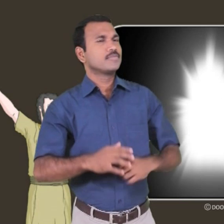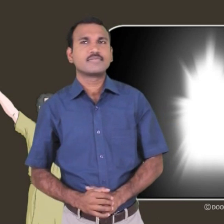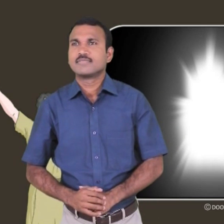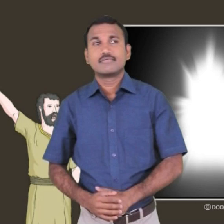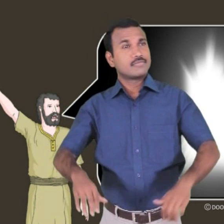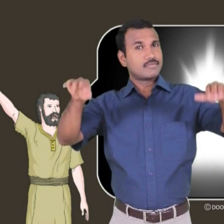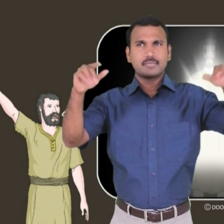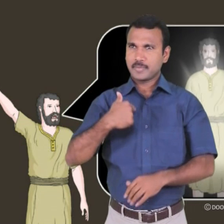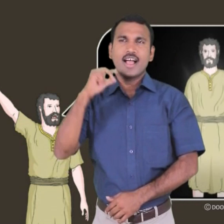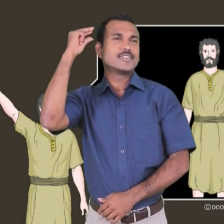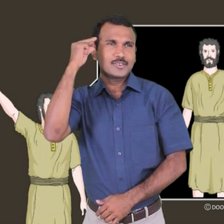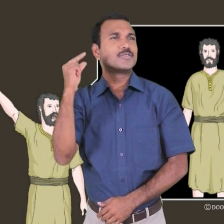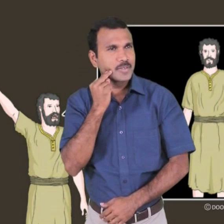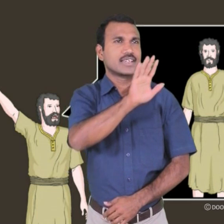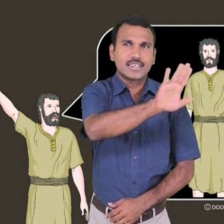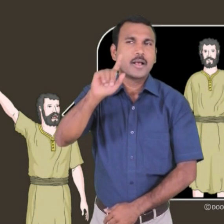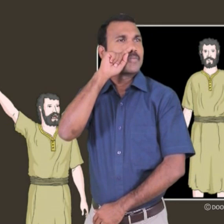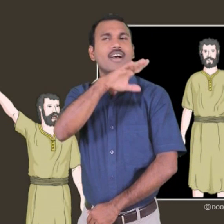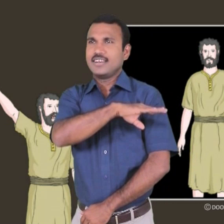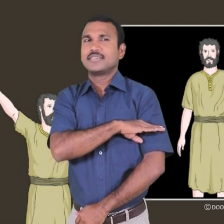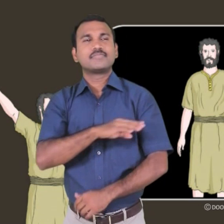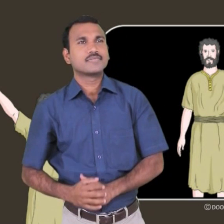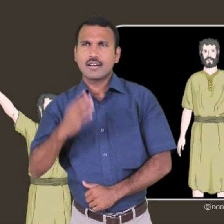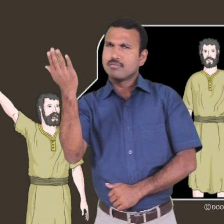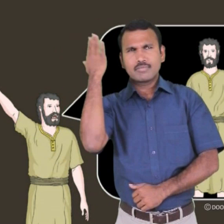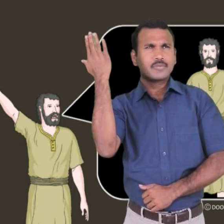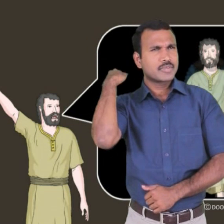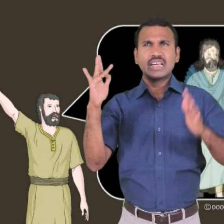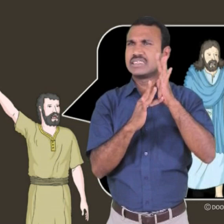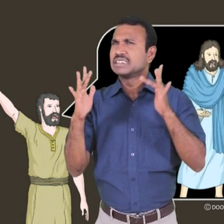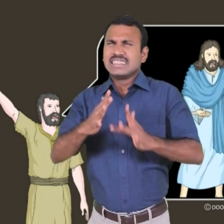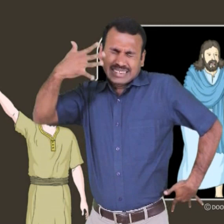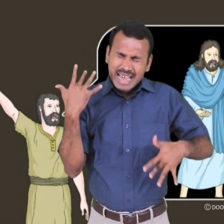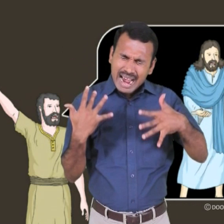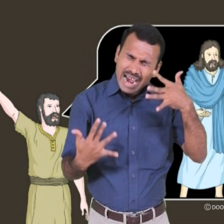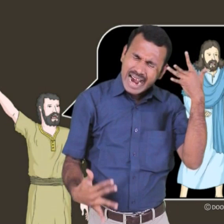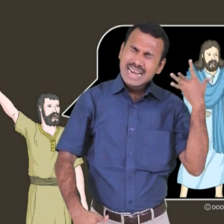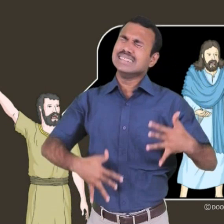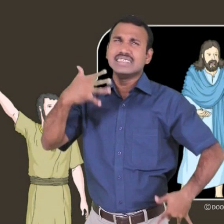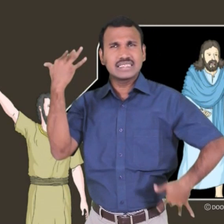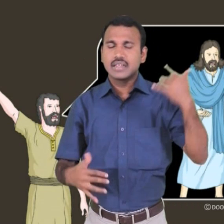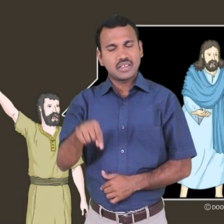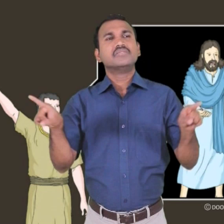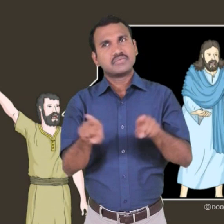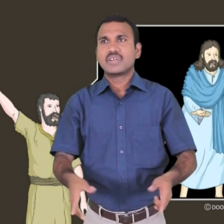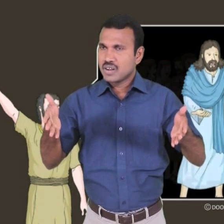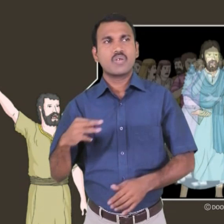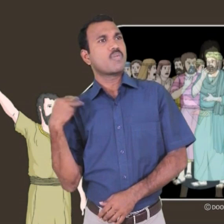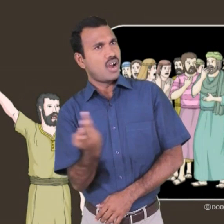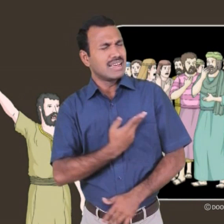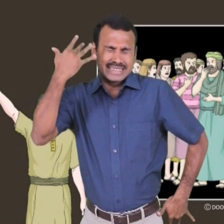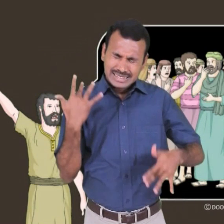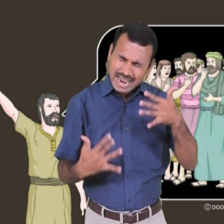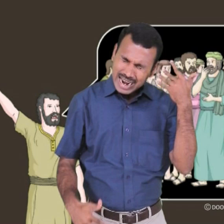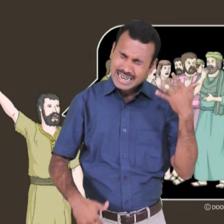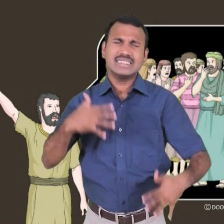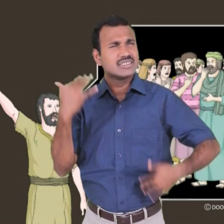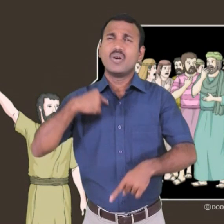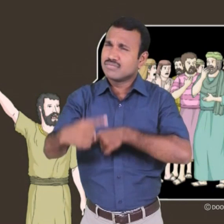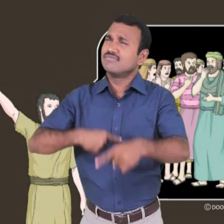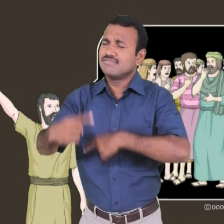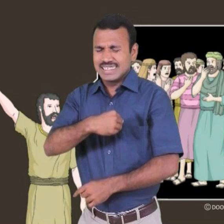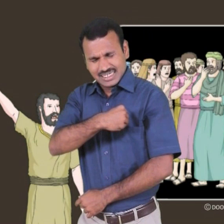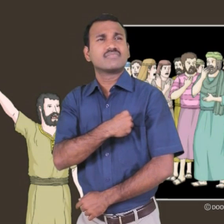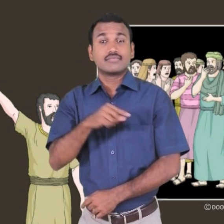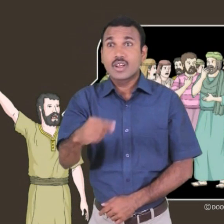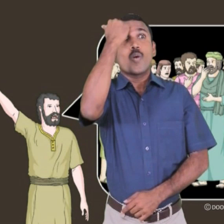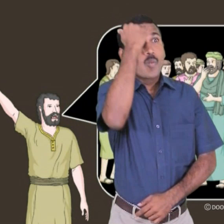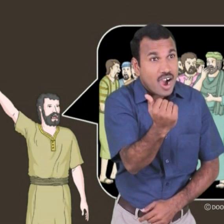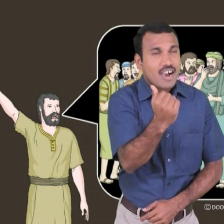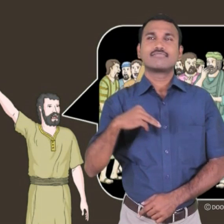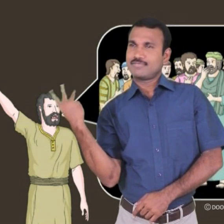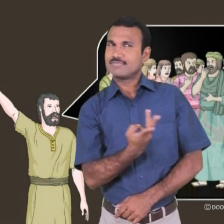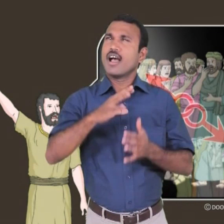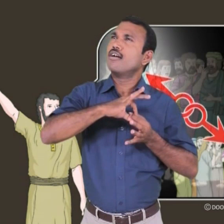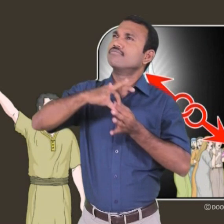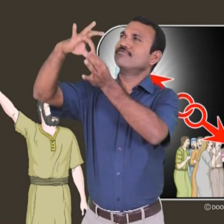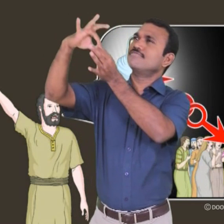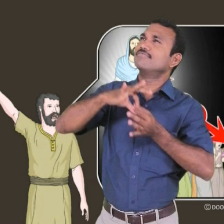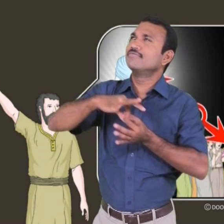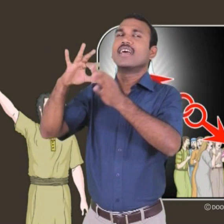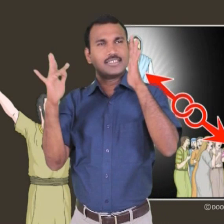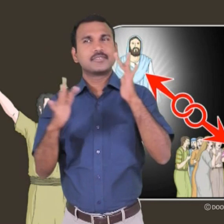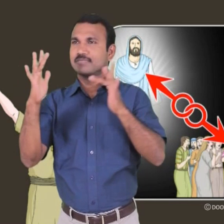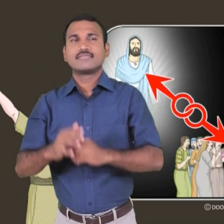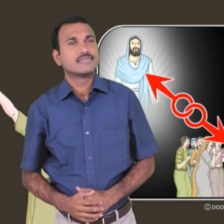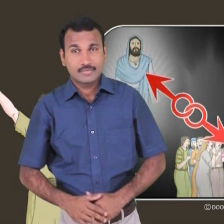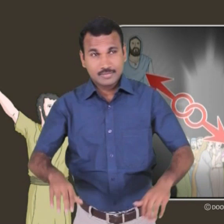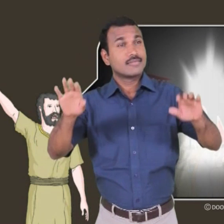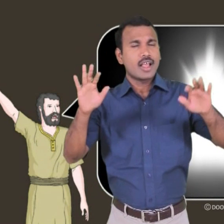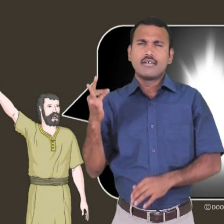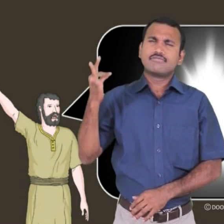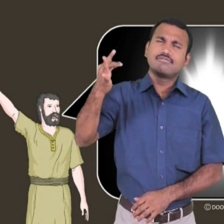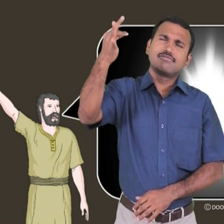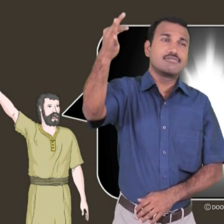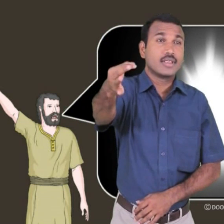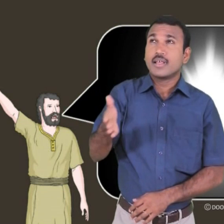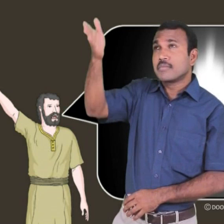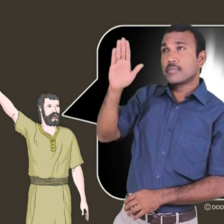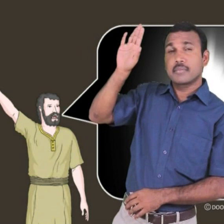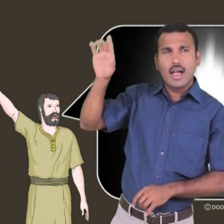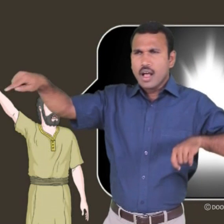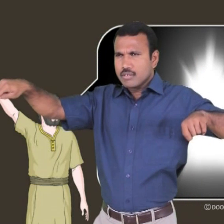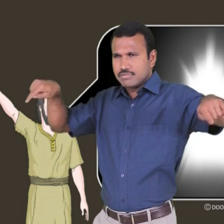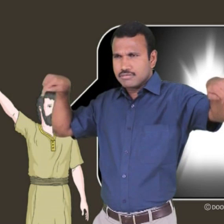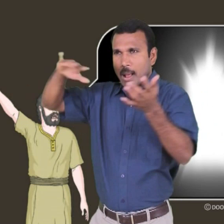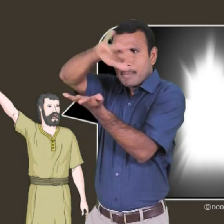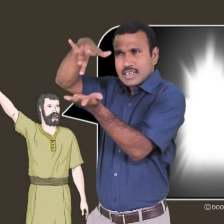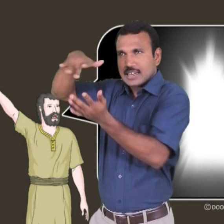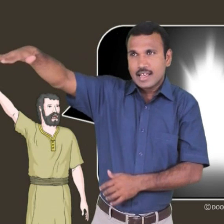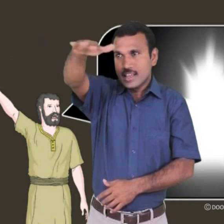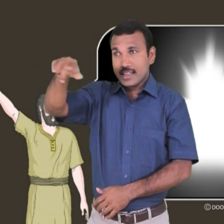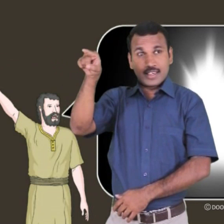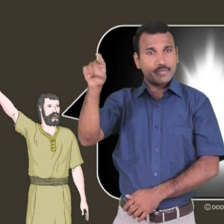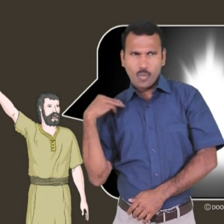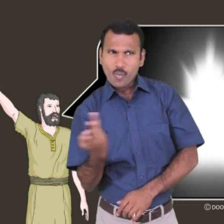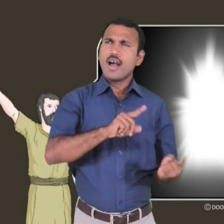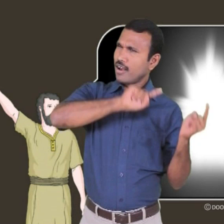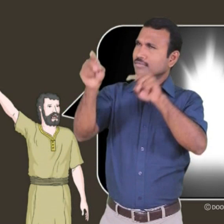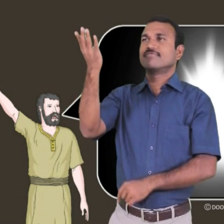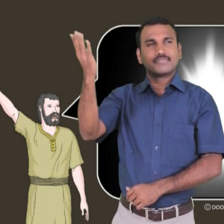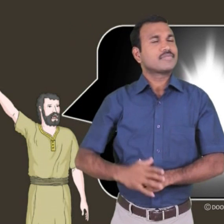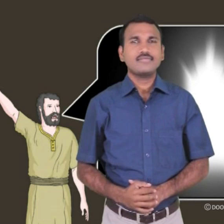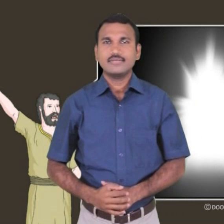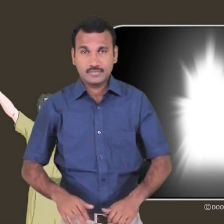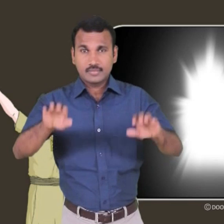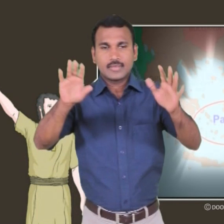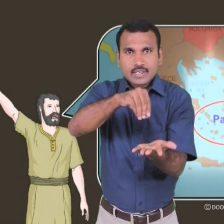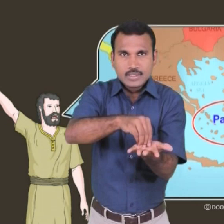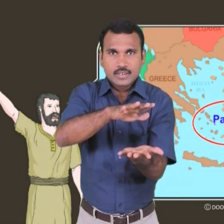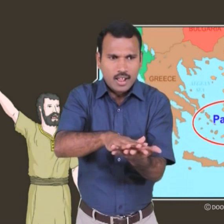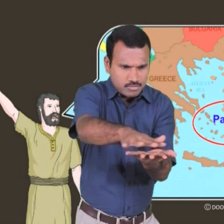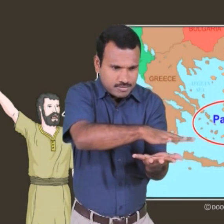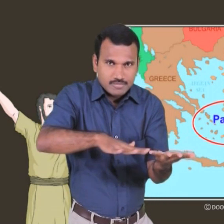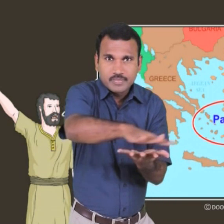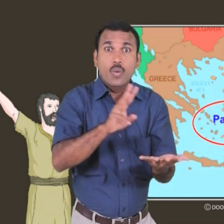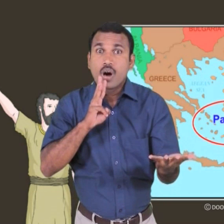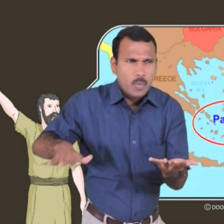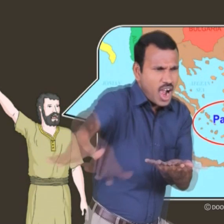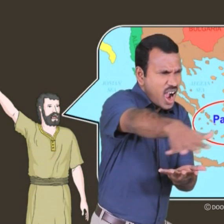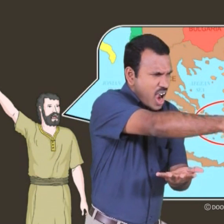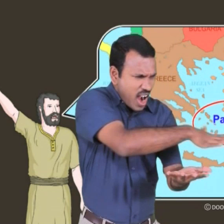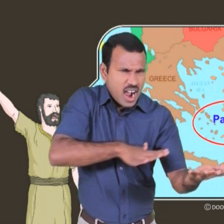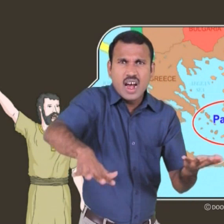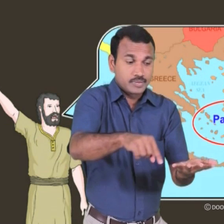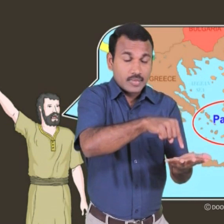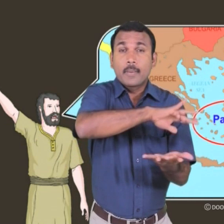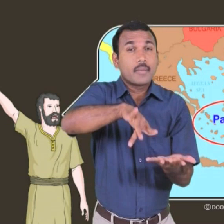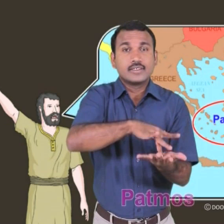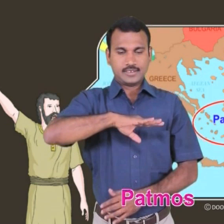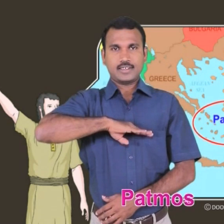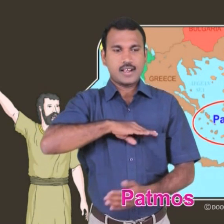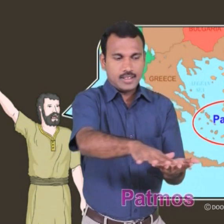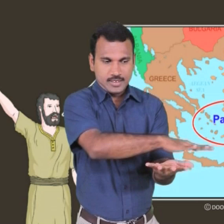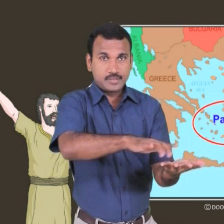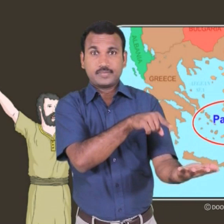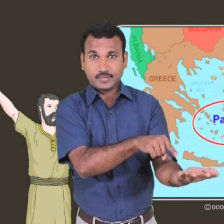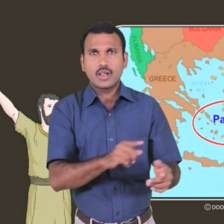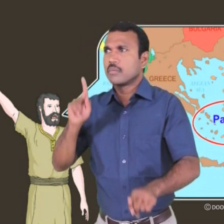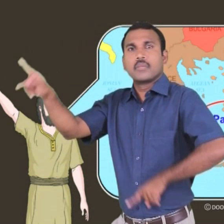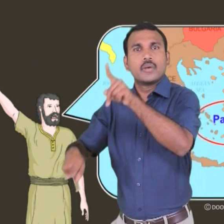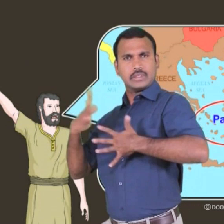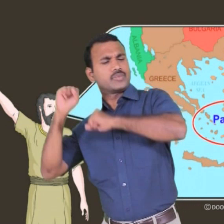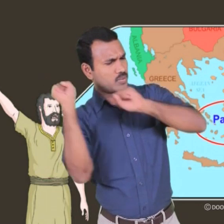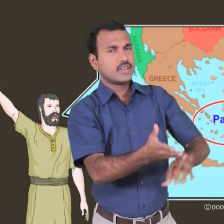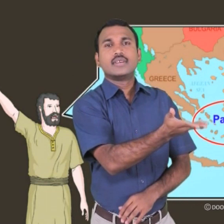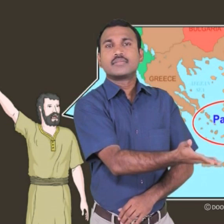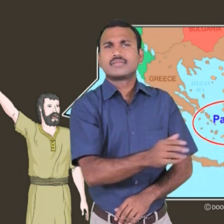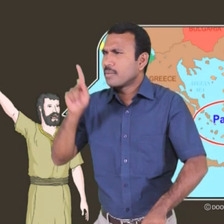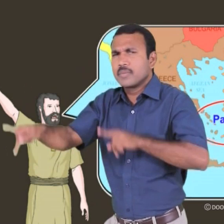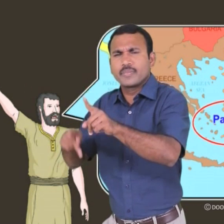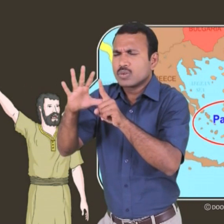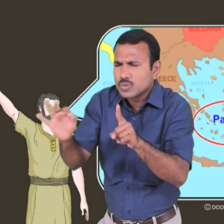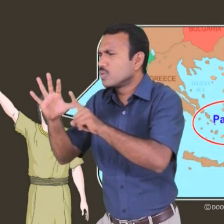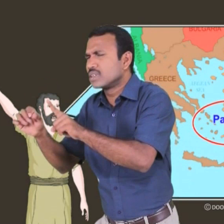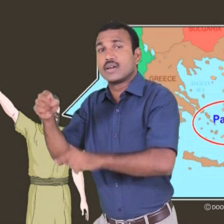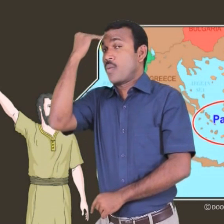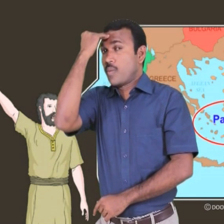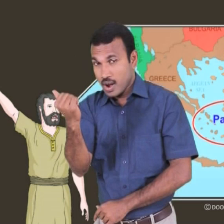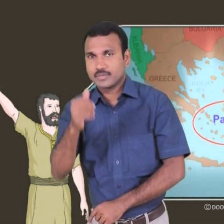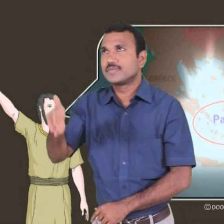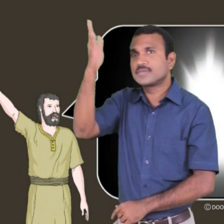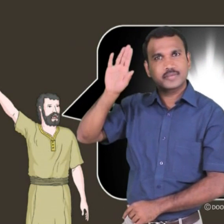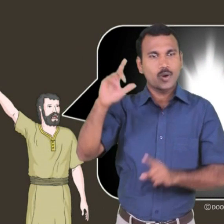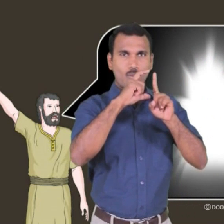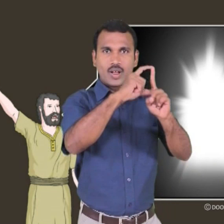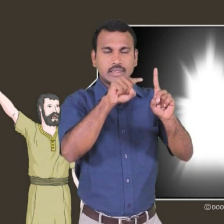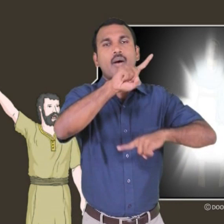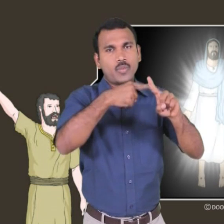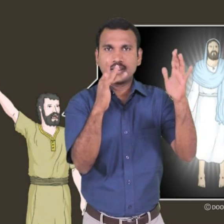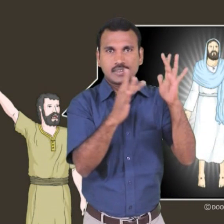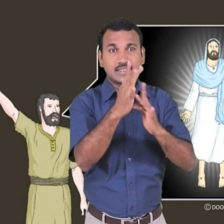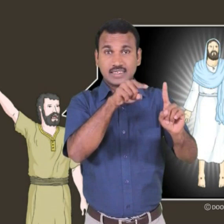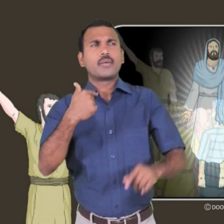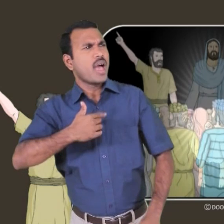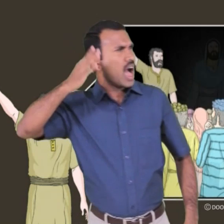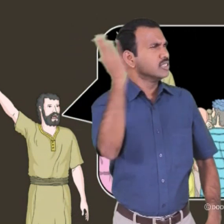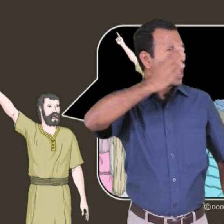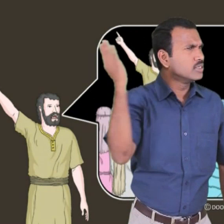I, John, your brother and partner in the tribulation and kingdom and perseverance that are in Jesus, was on the island of Patmos because of the word of God and my testimony about Jesus.